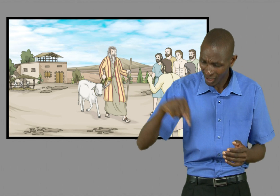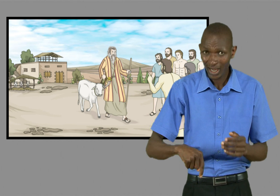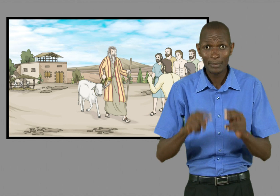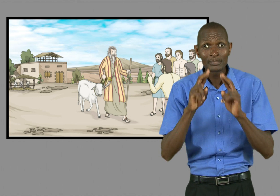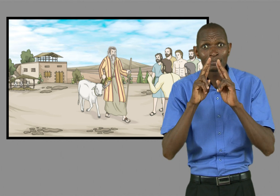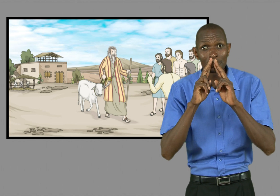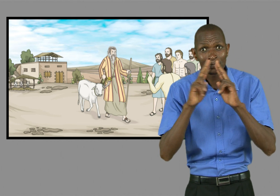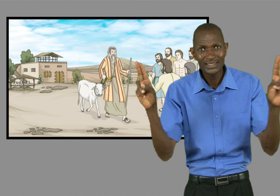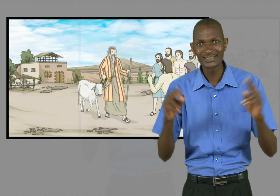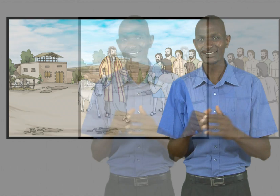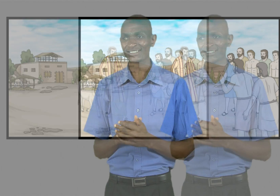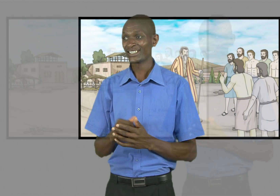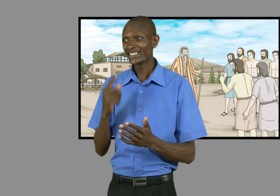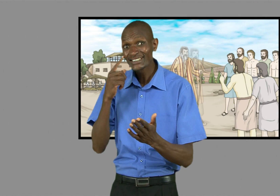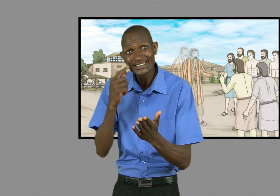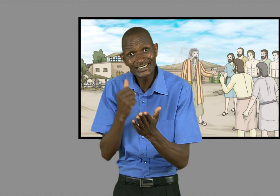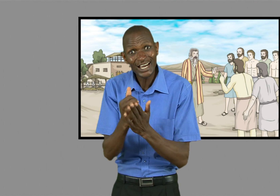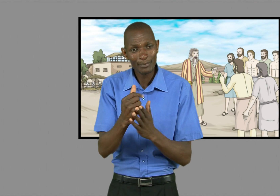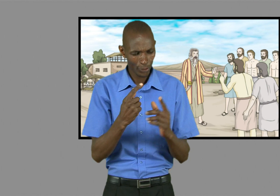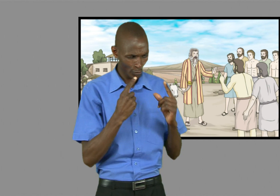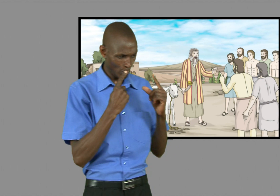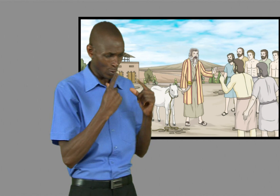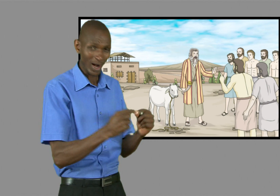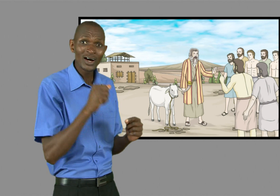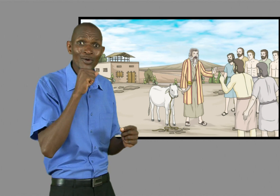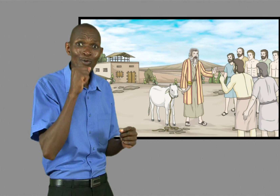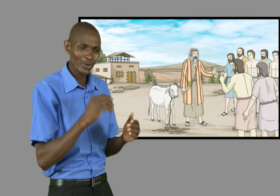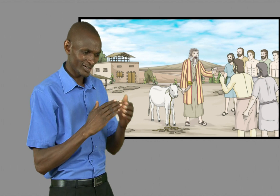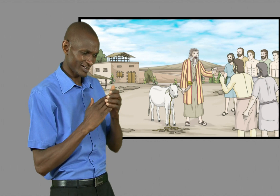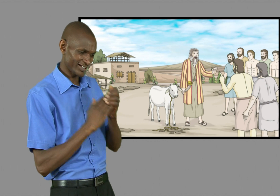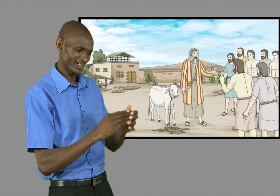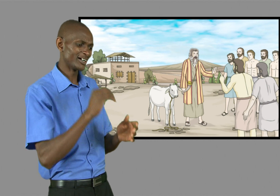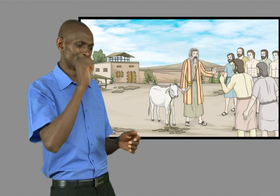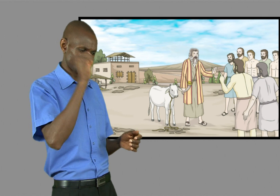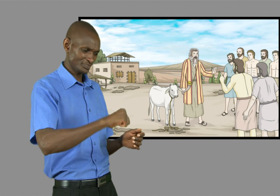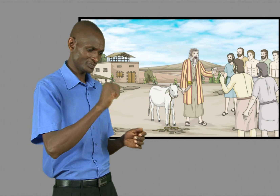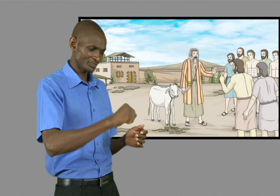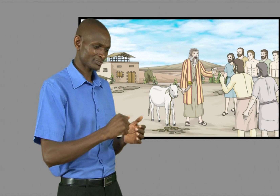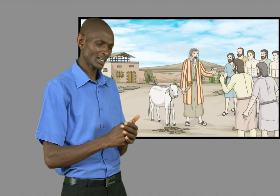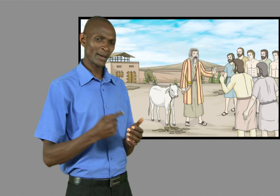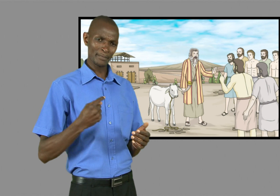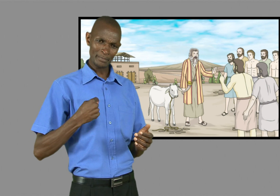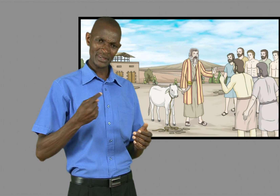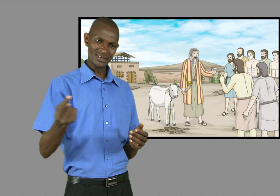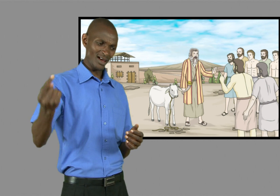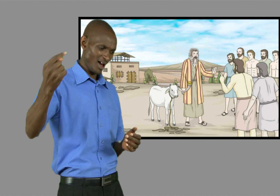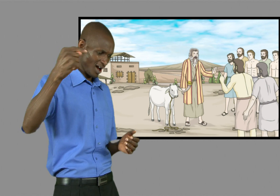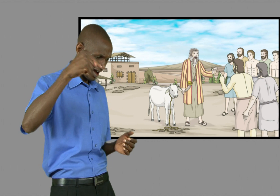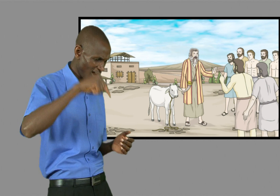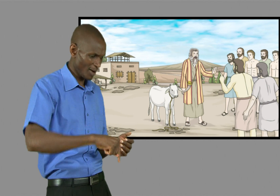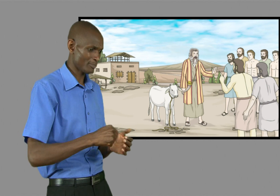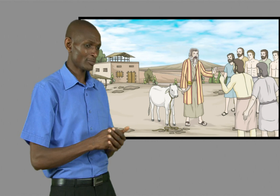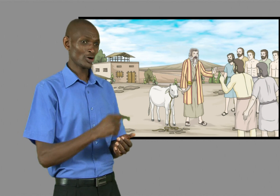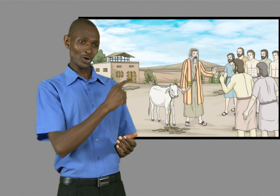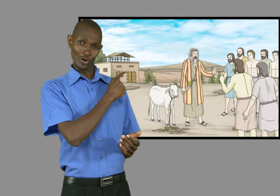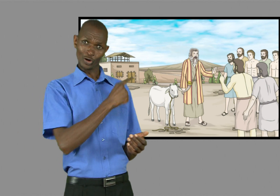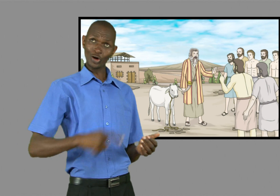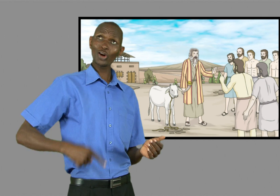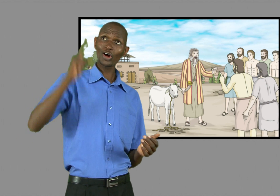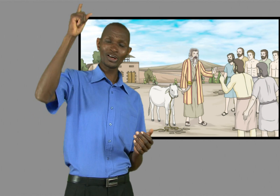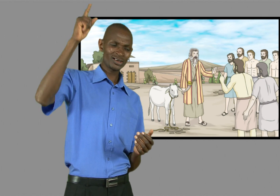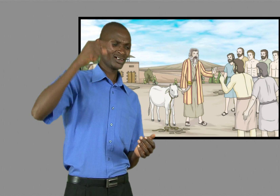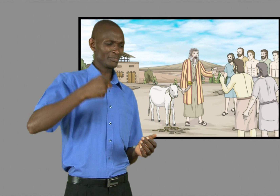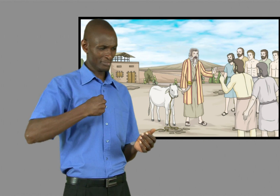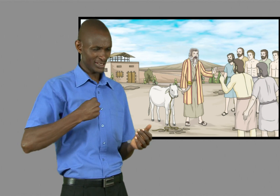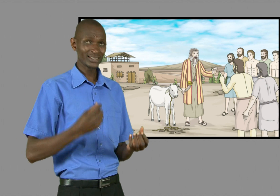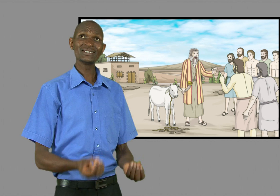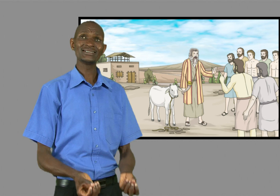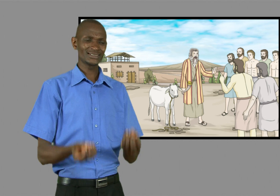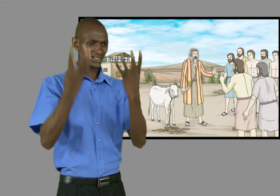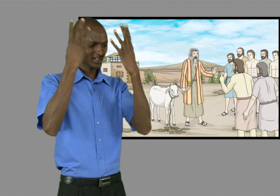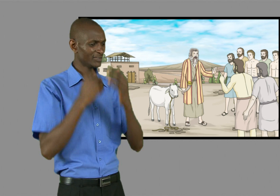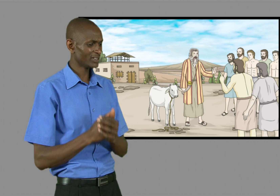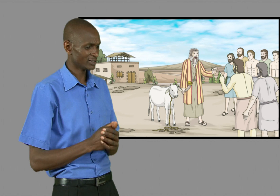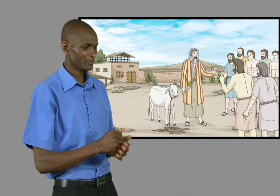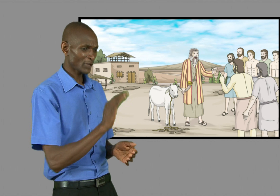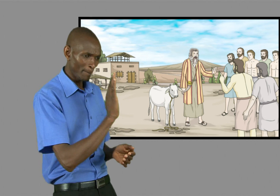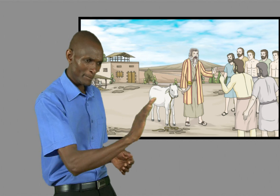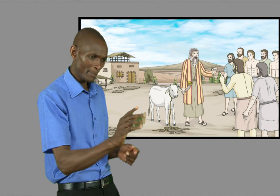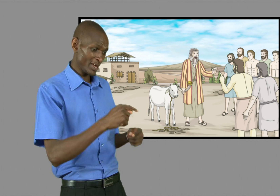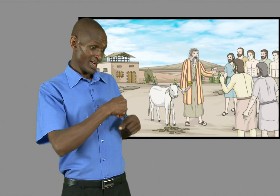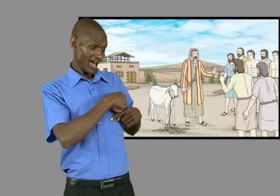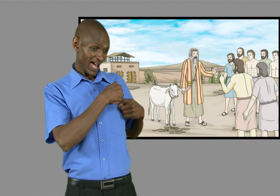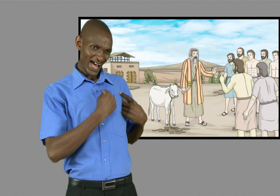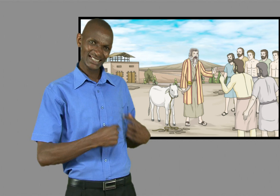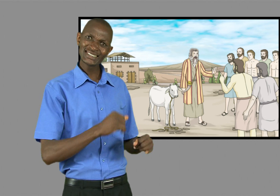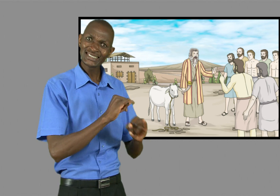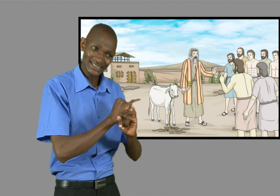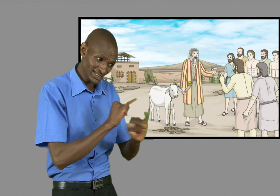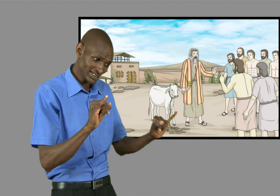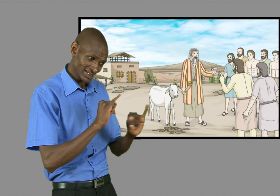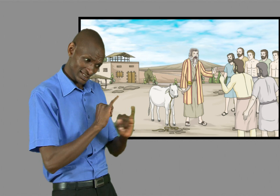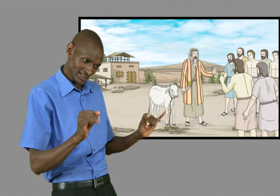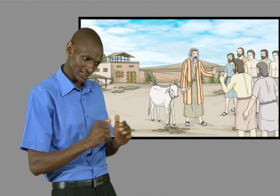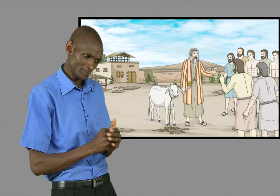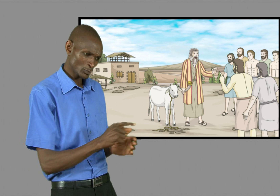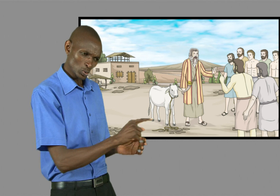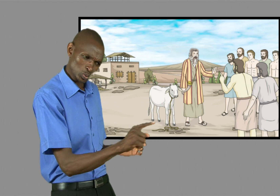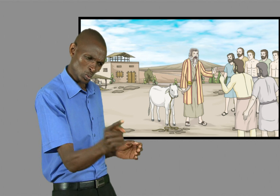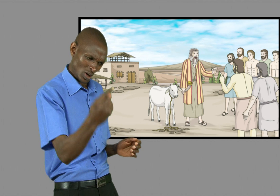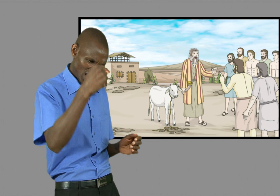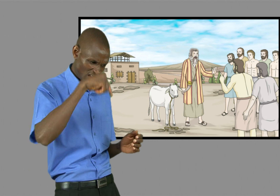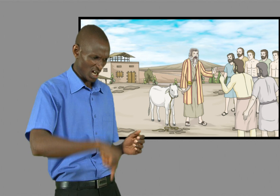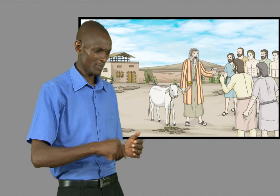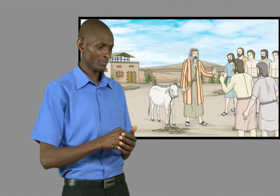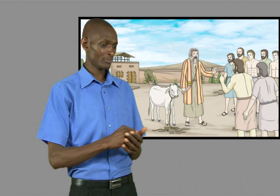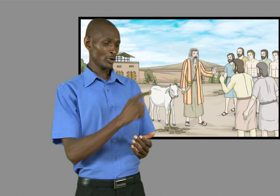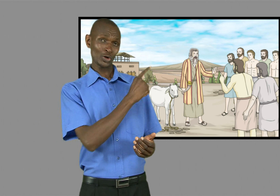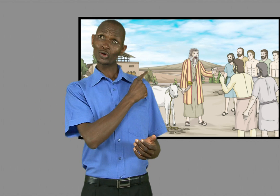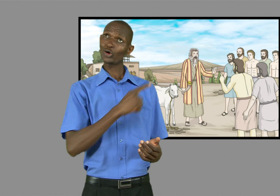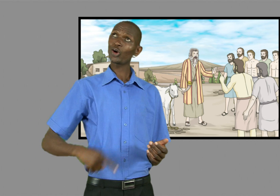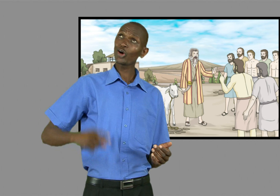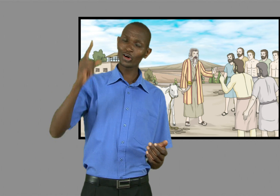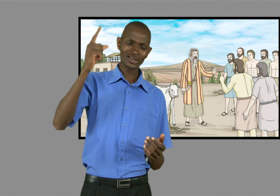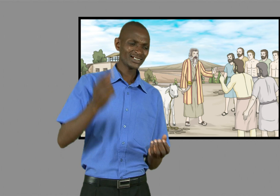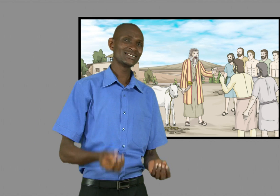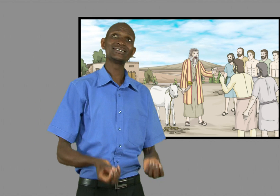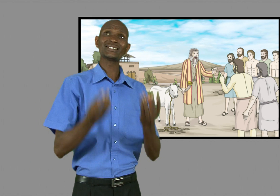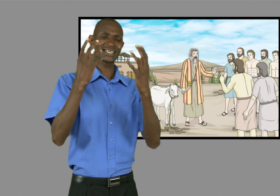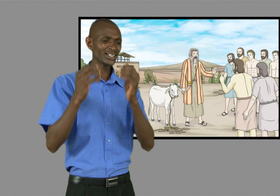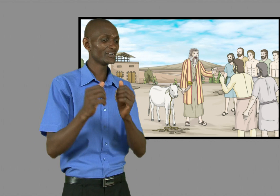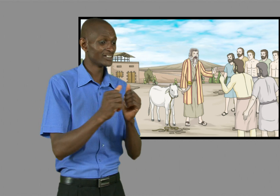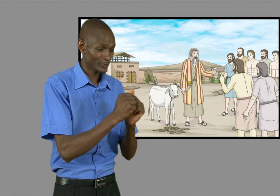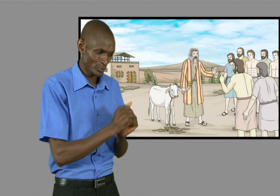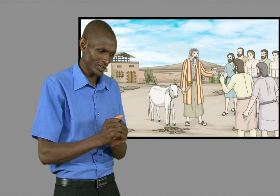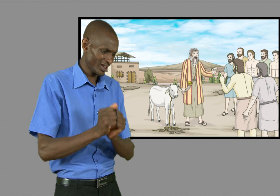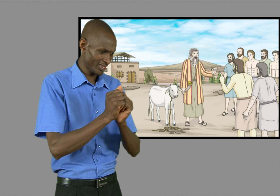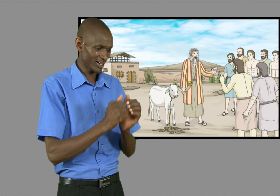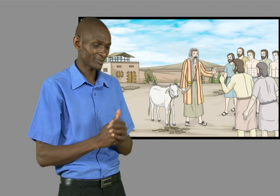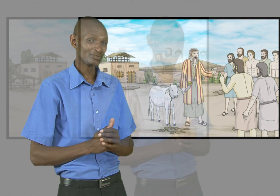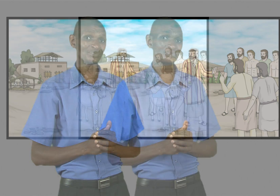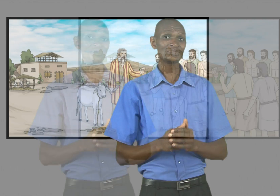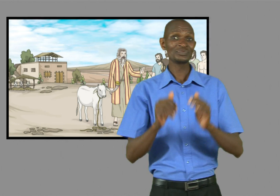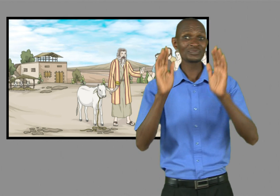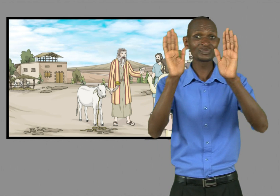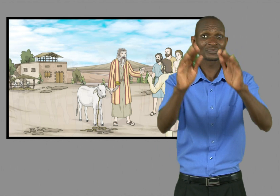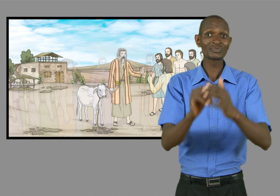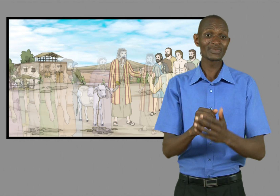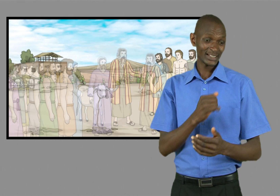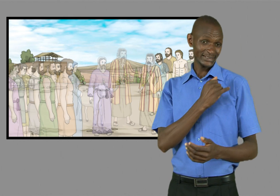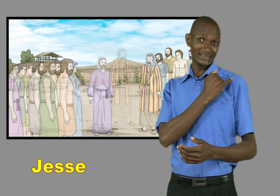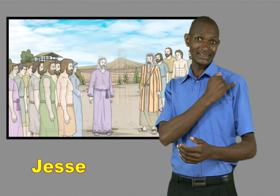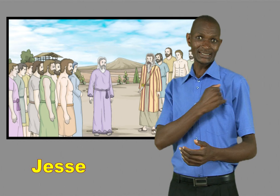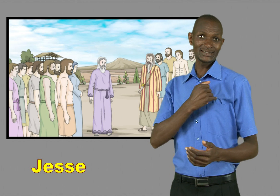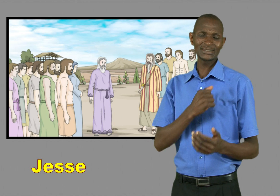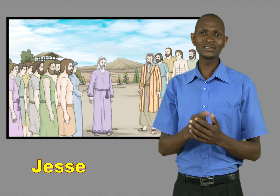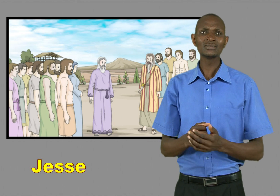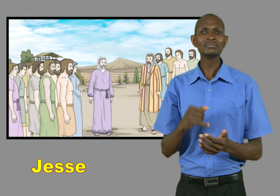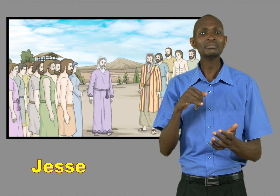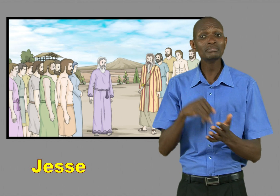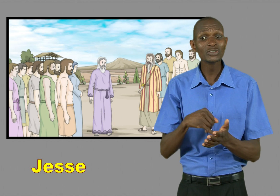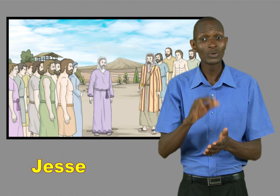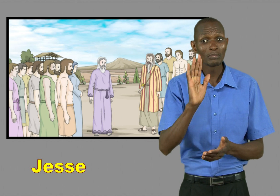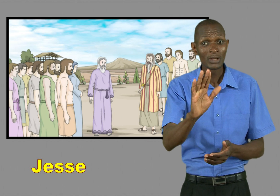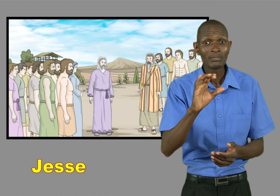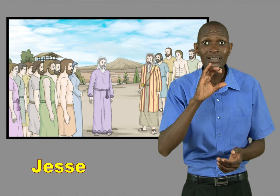“I have come to sacrifice to the LORD. Consecrate yourselves and come with me to the sacrifice.”